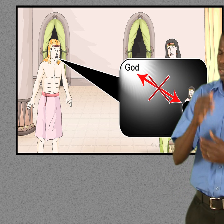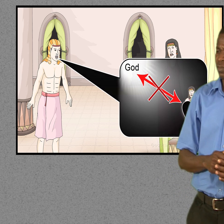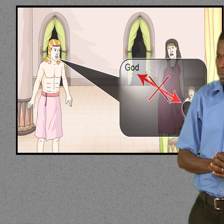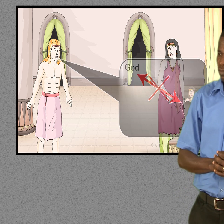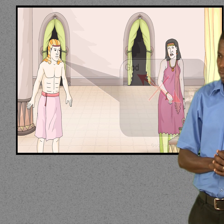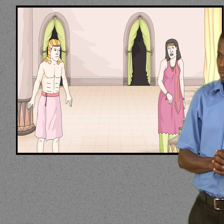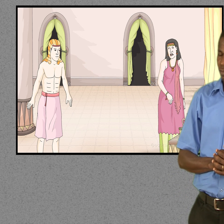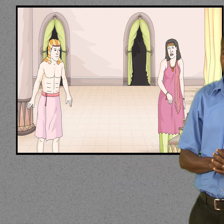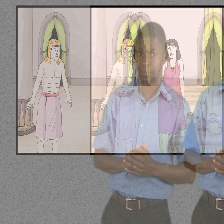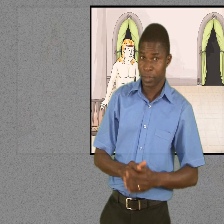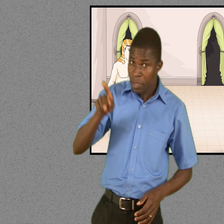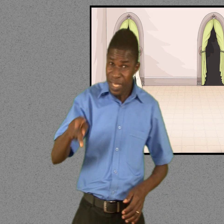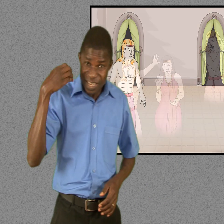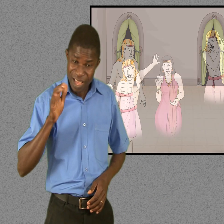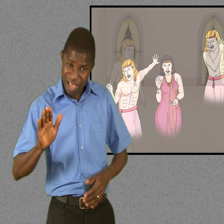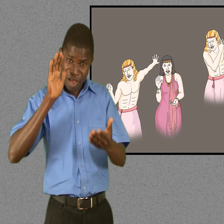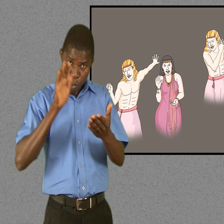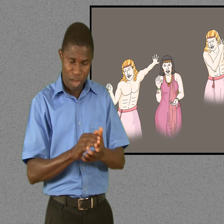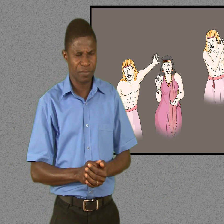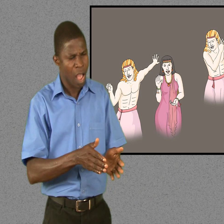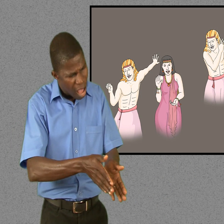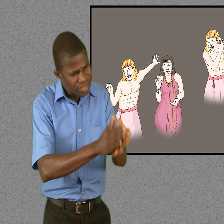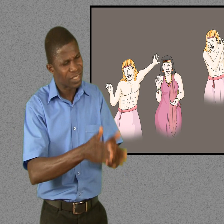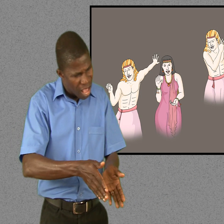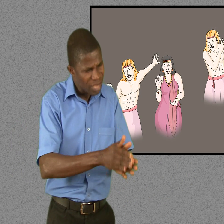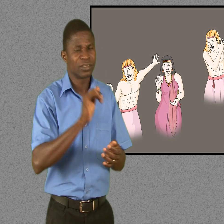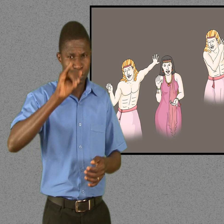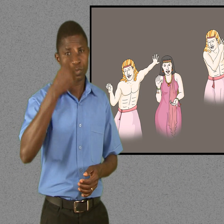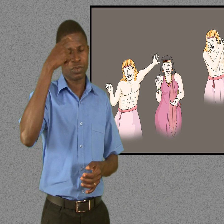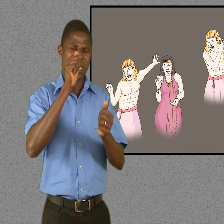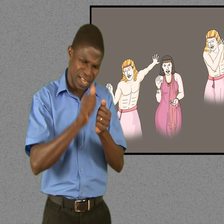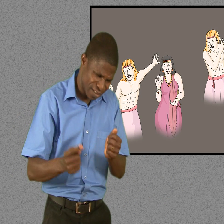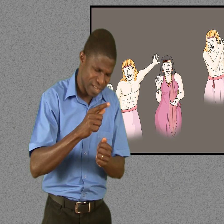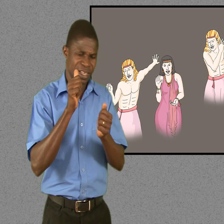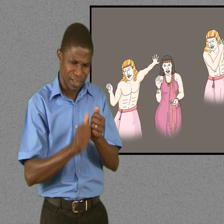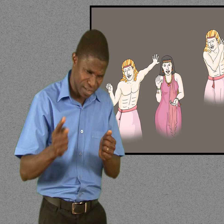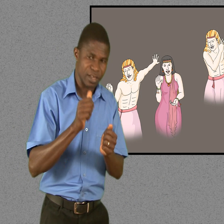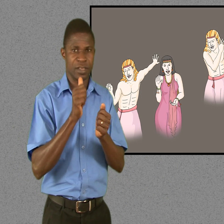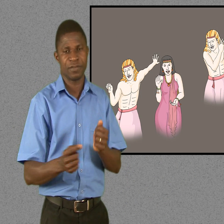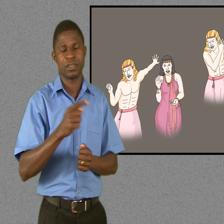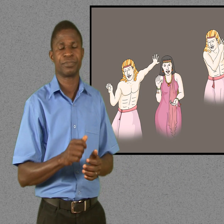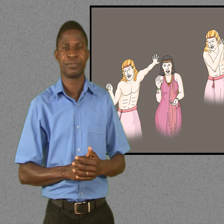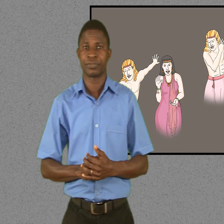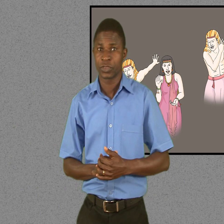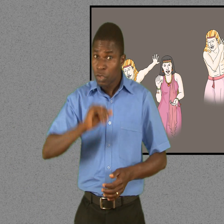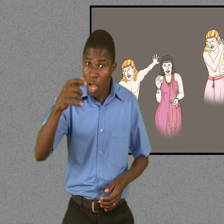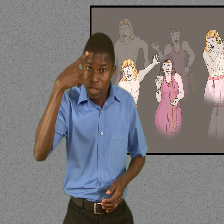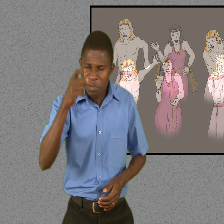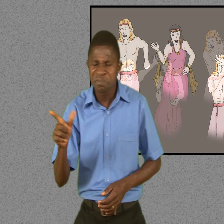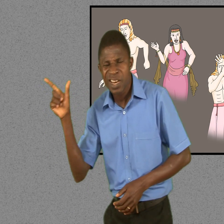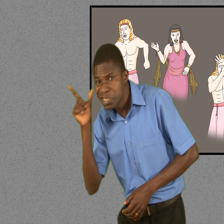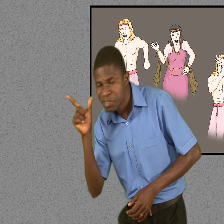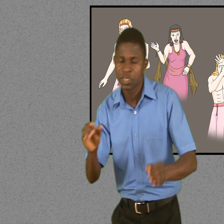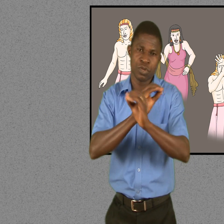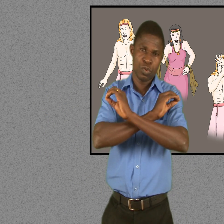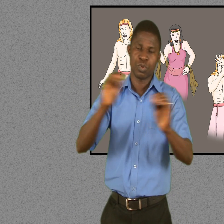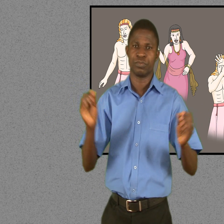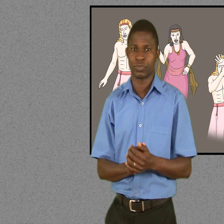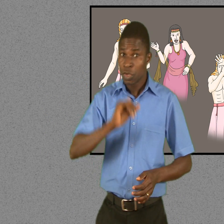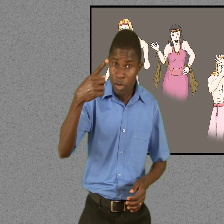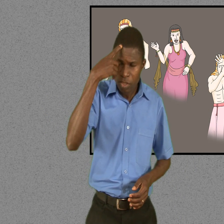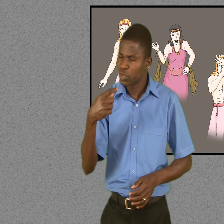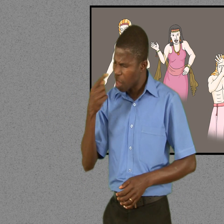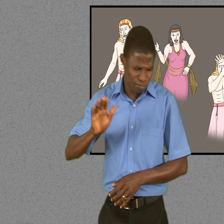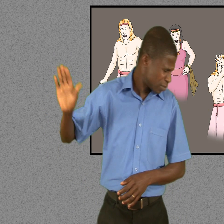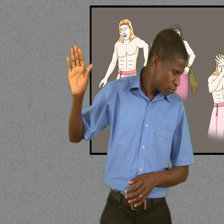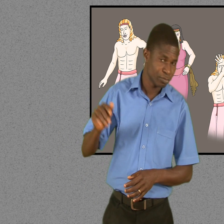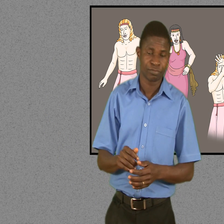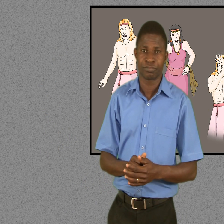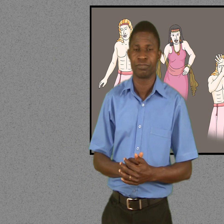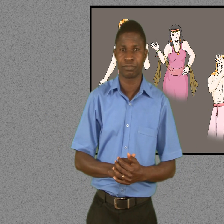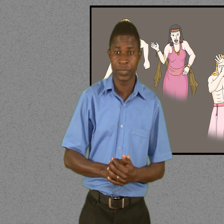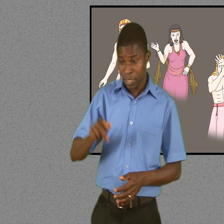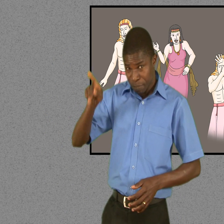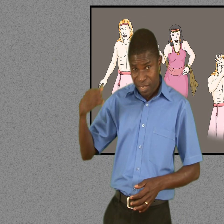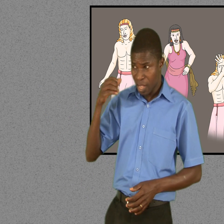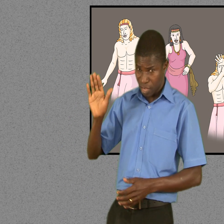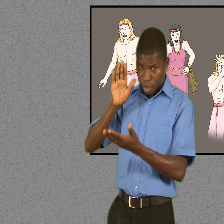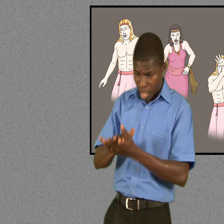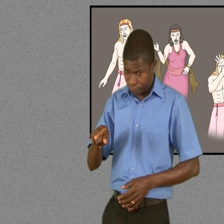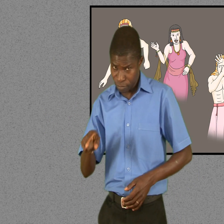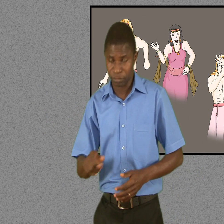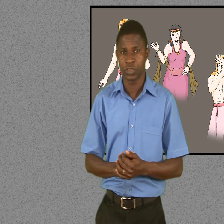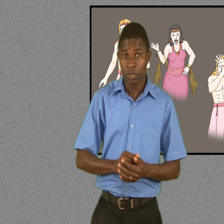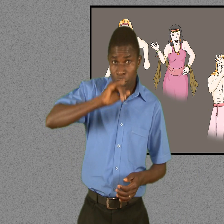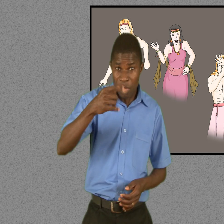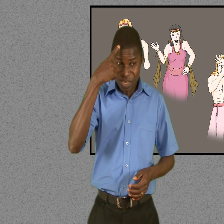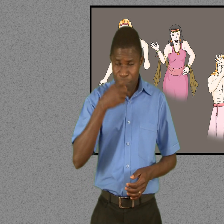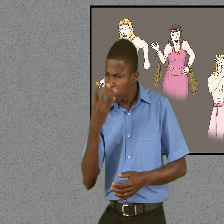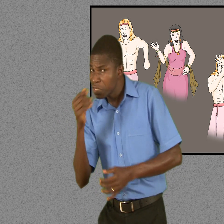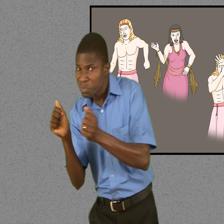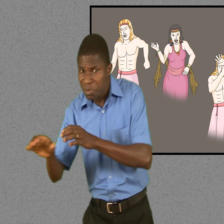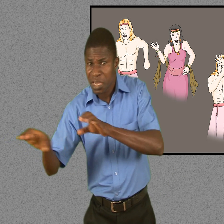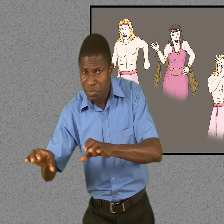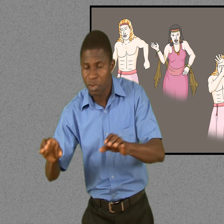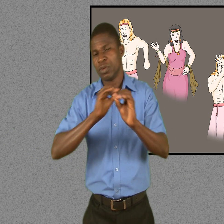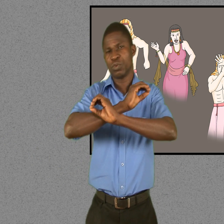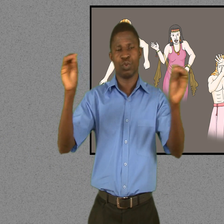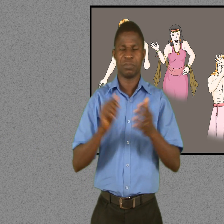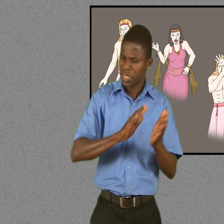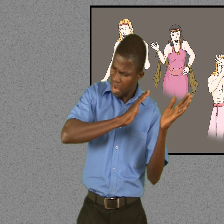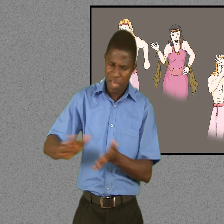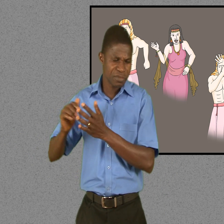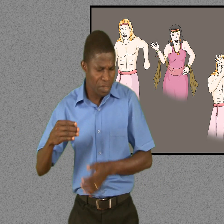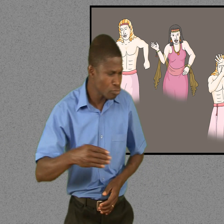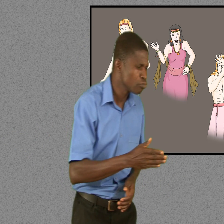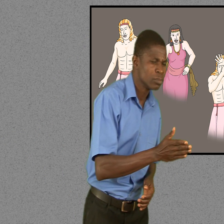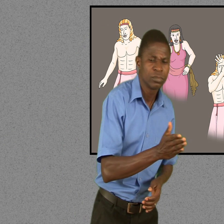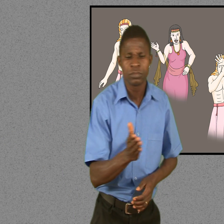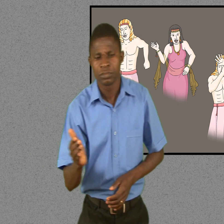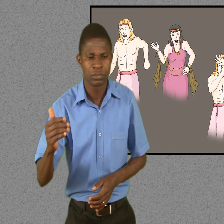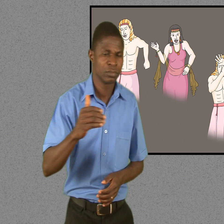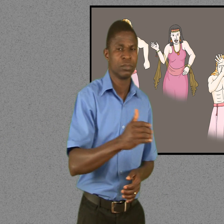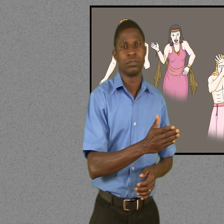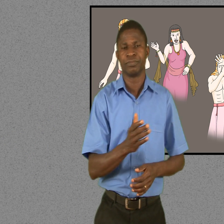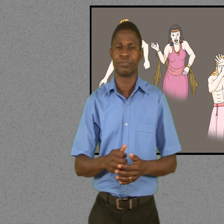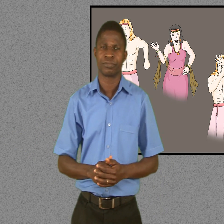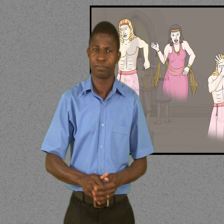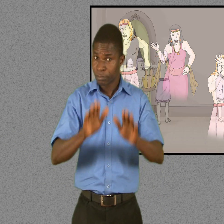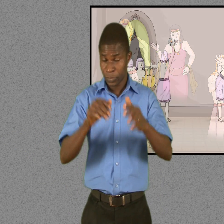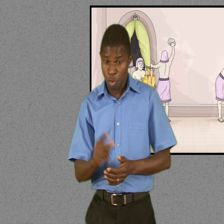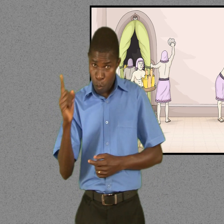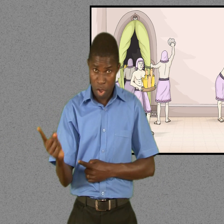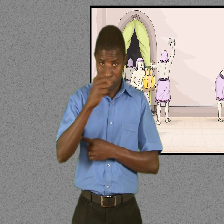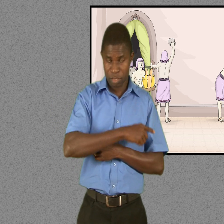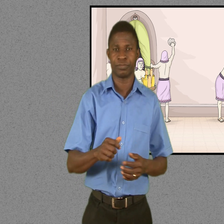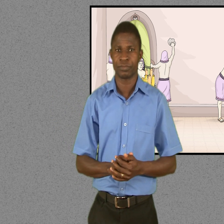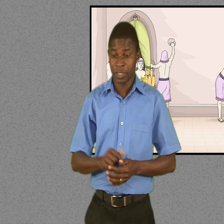Although Potiphar’s wife spoke to Joseph day after day, he refused to go to bed with her or even be near her.